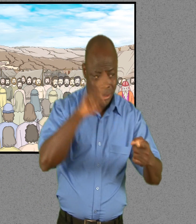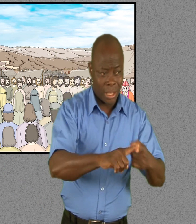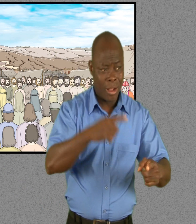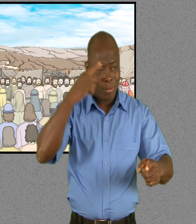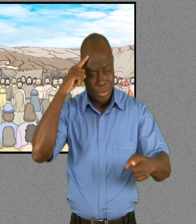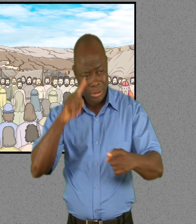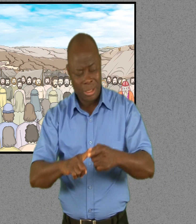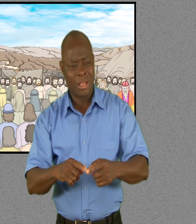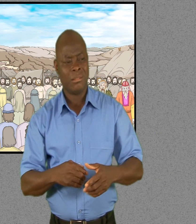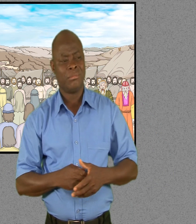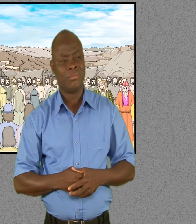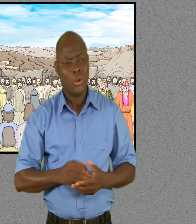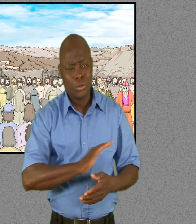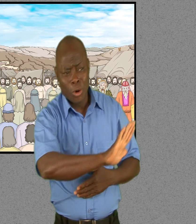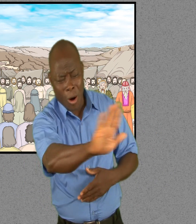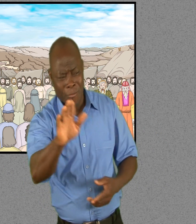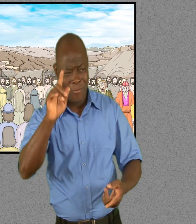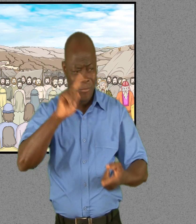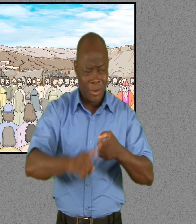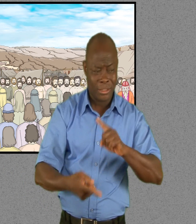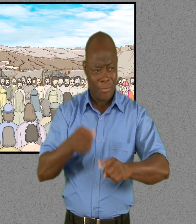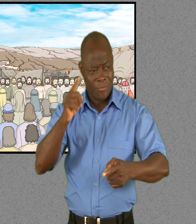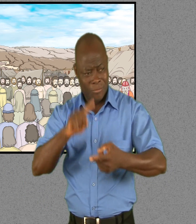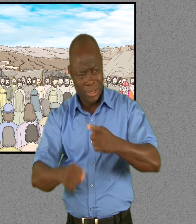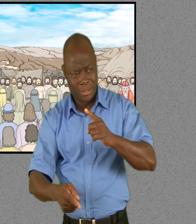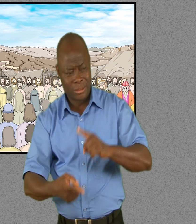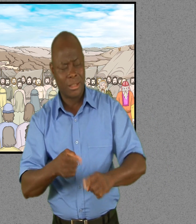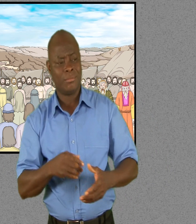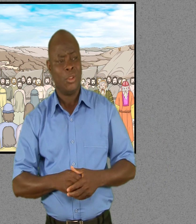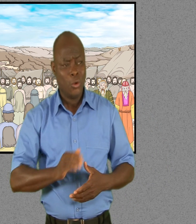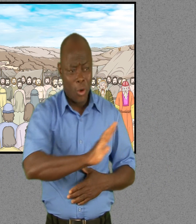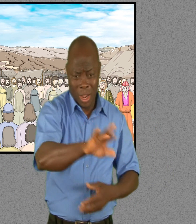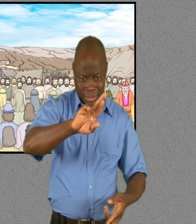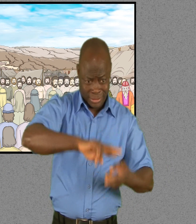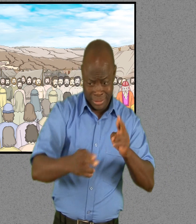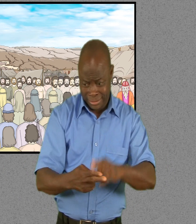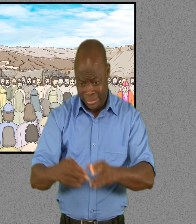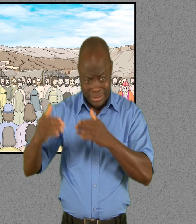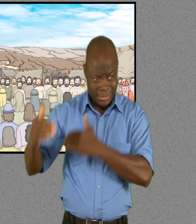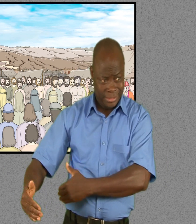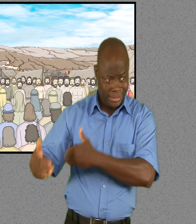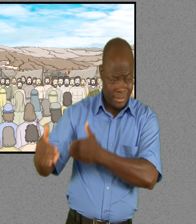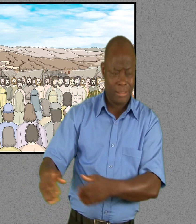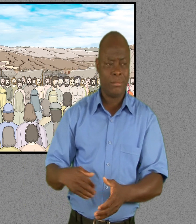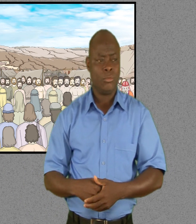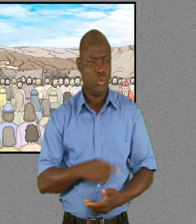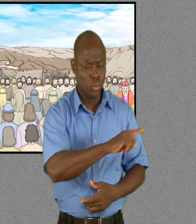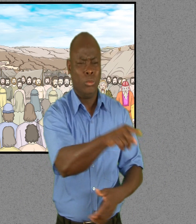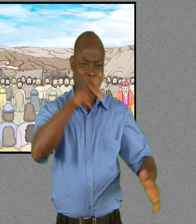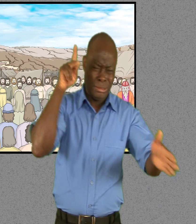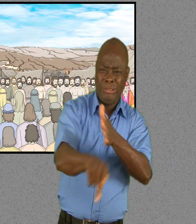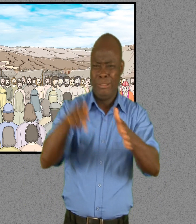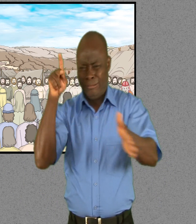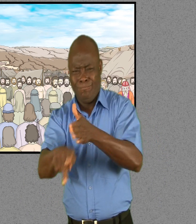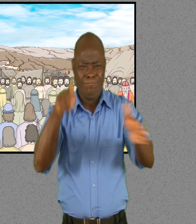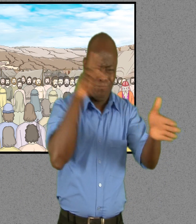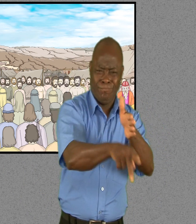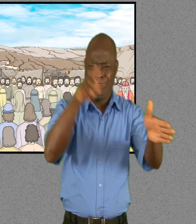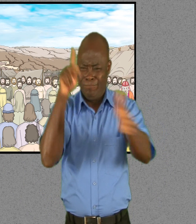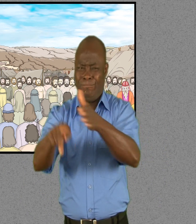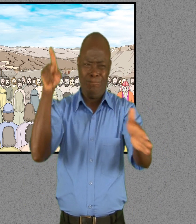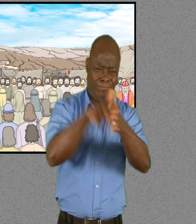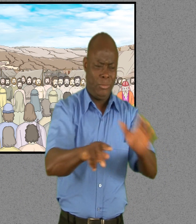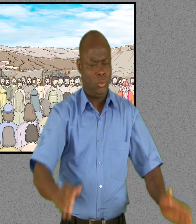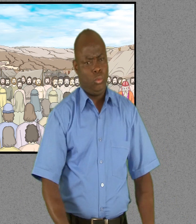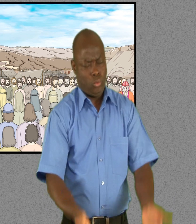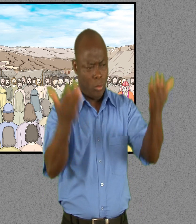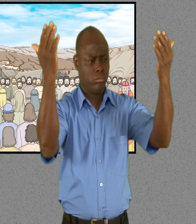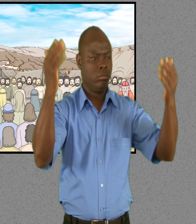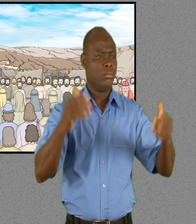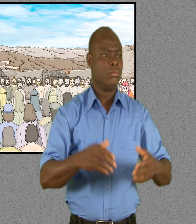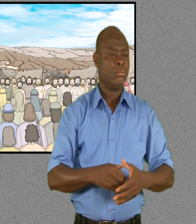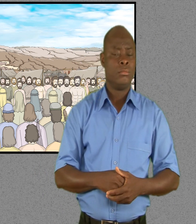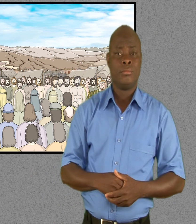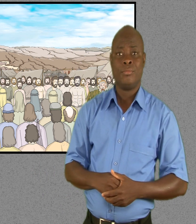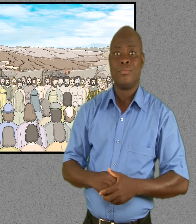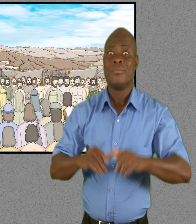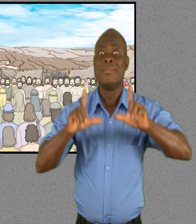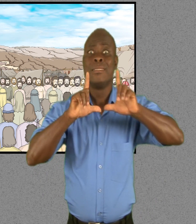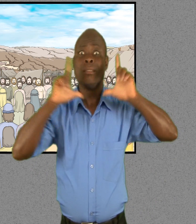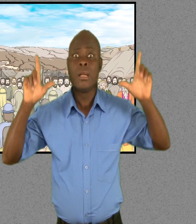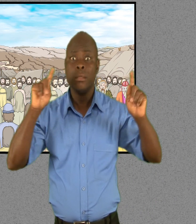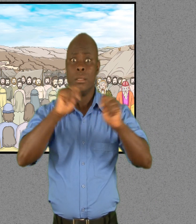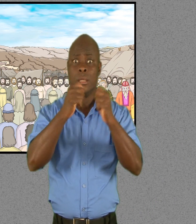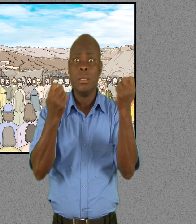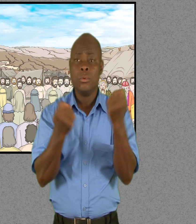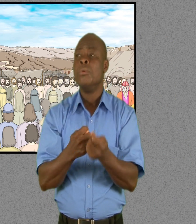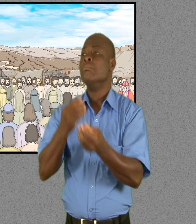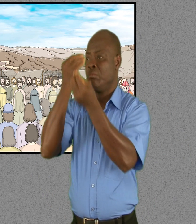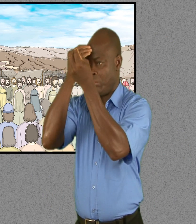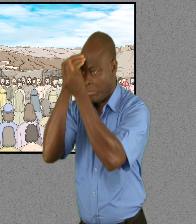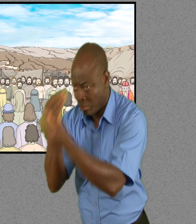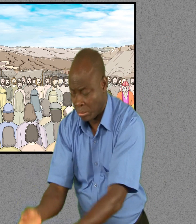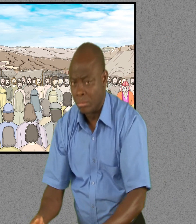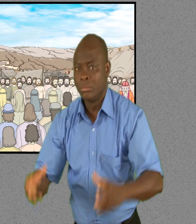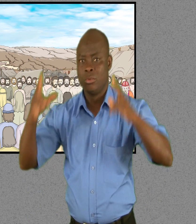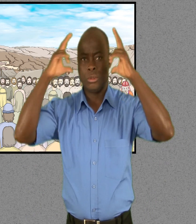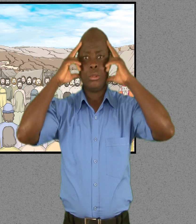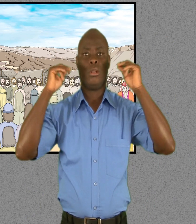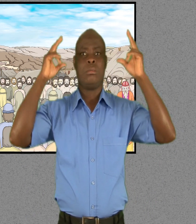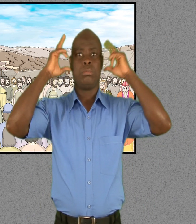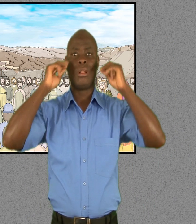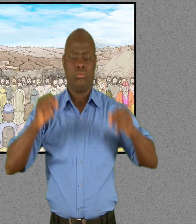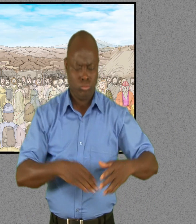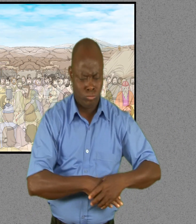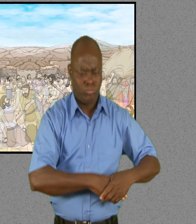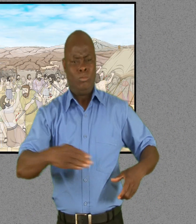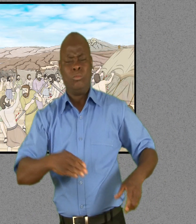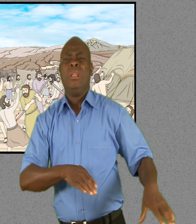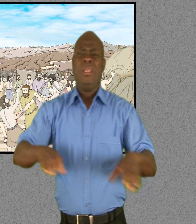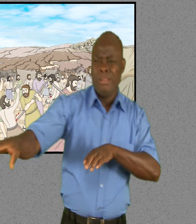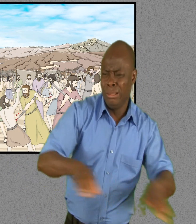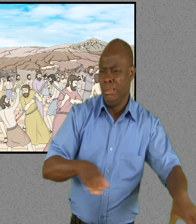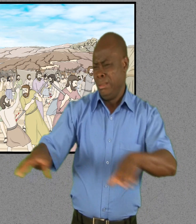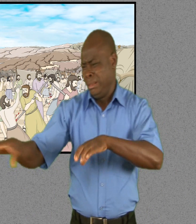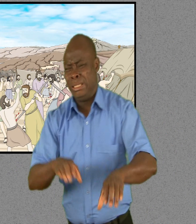And all the Levites gathered around him.